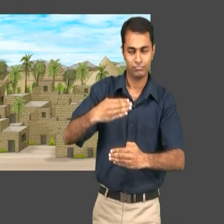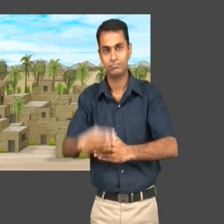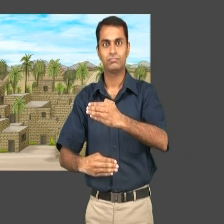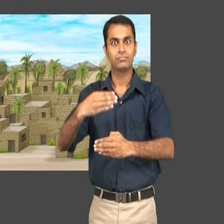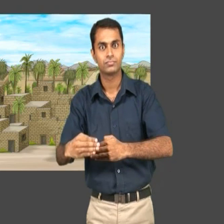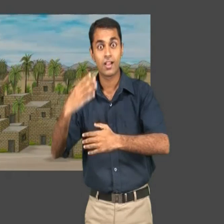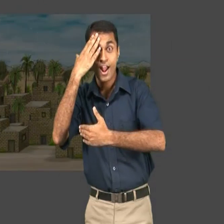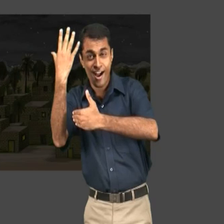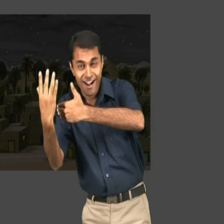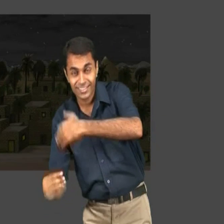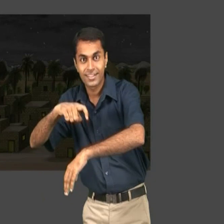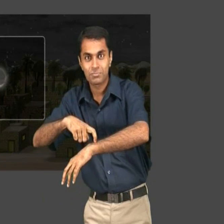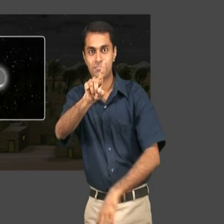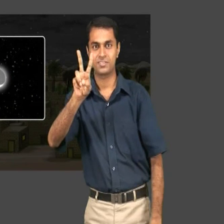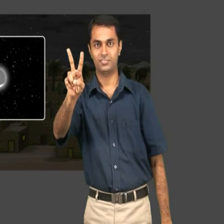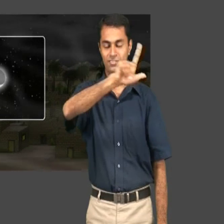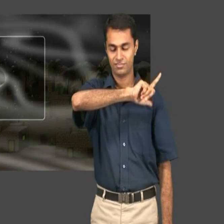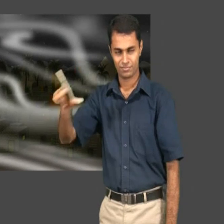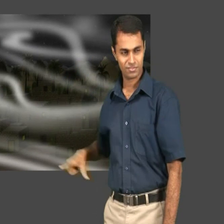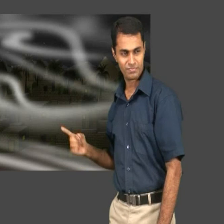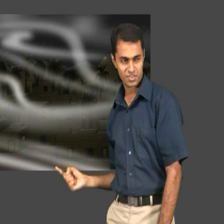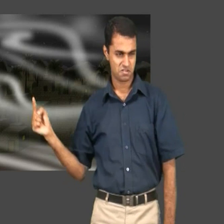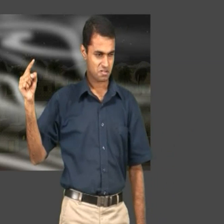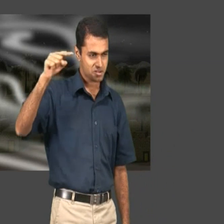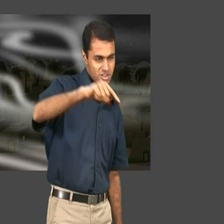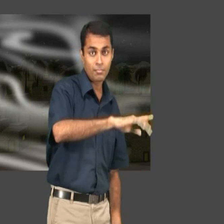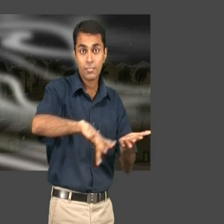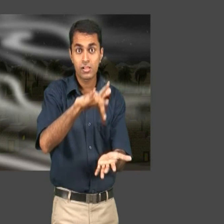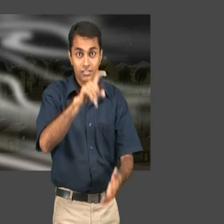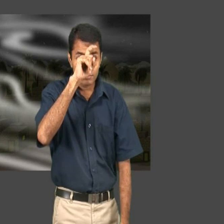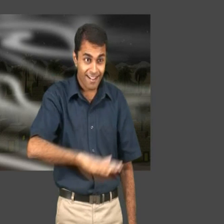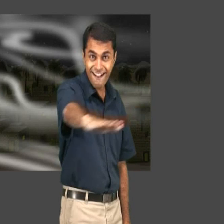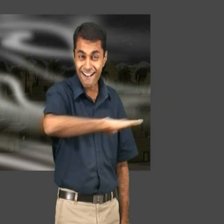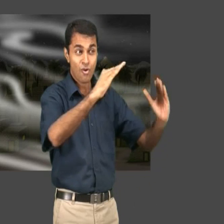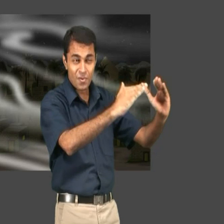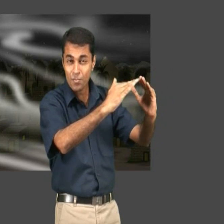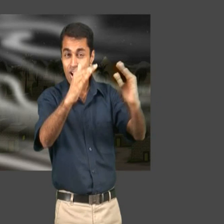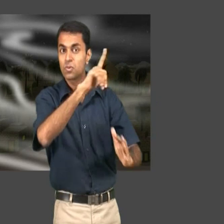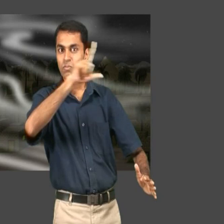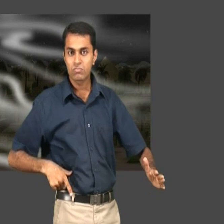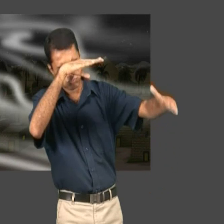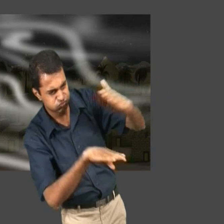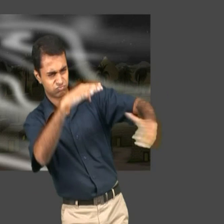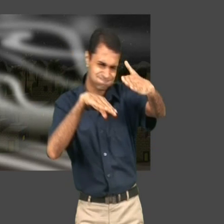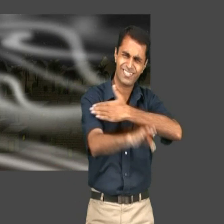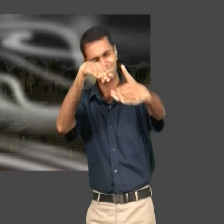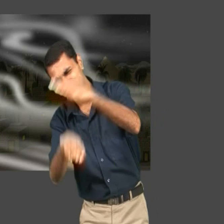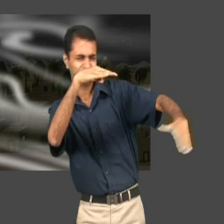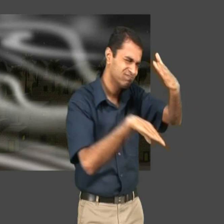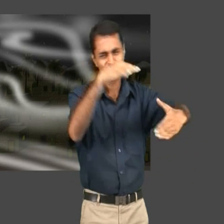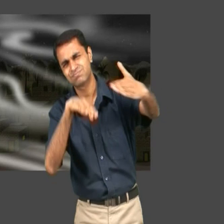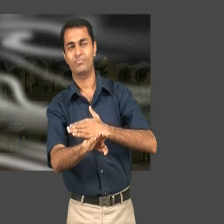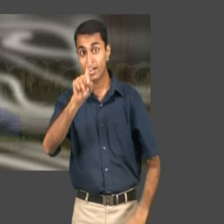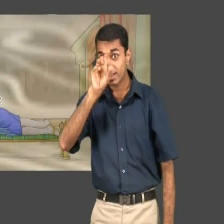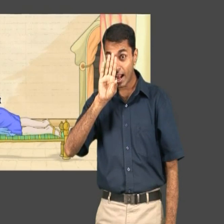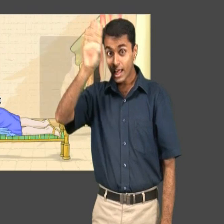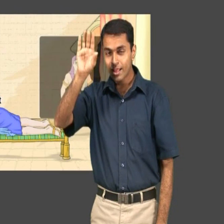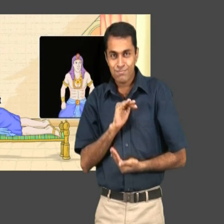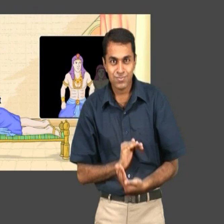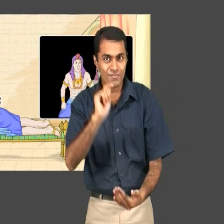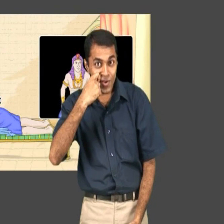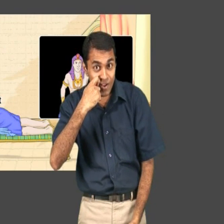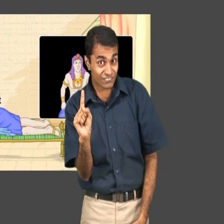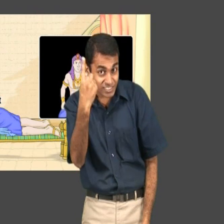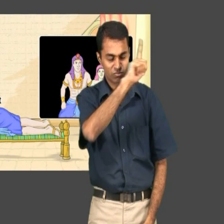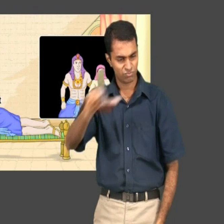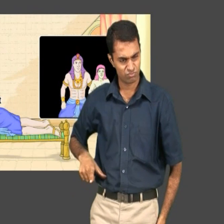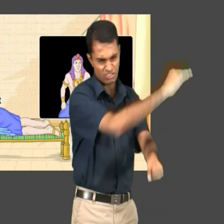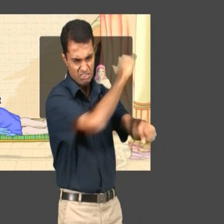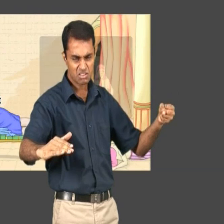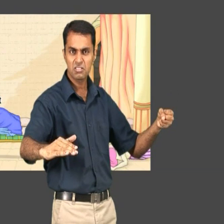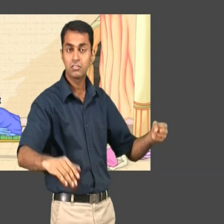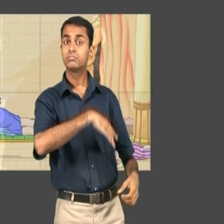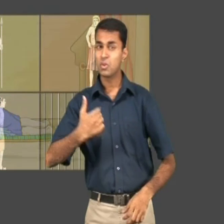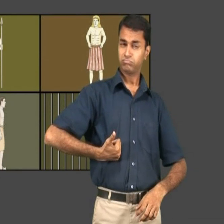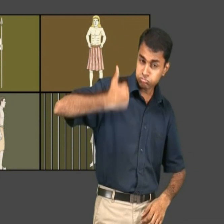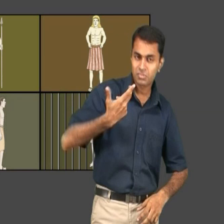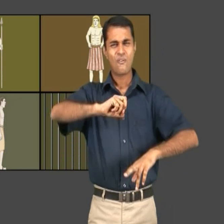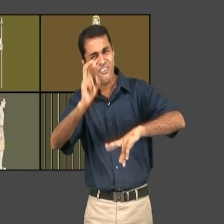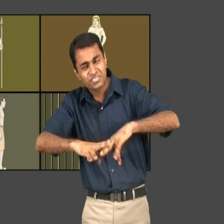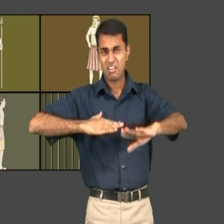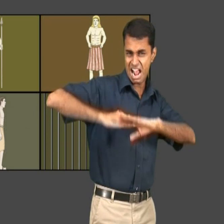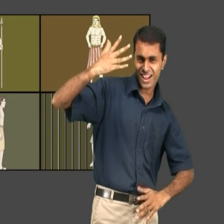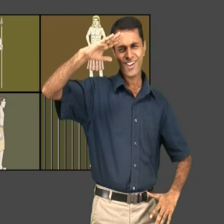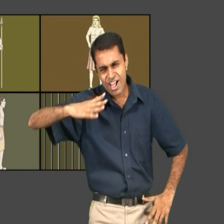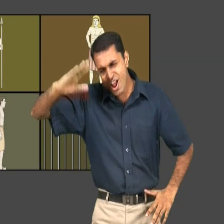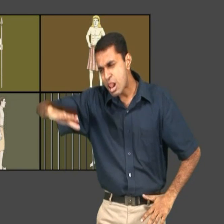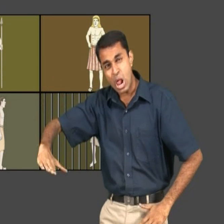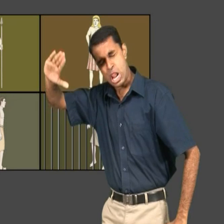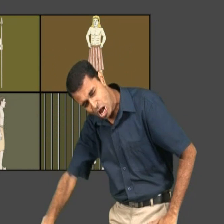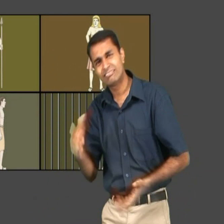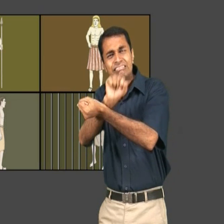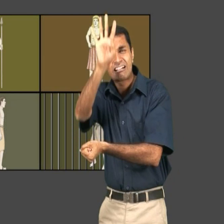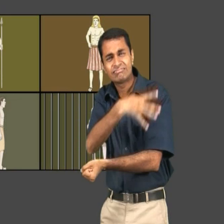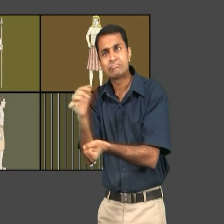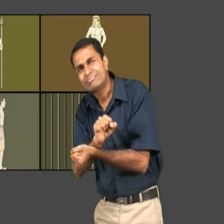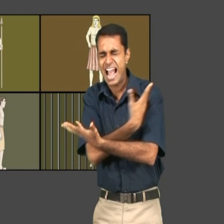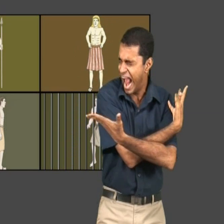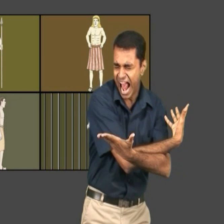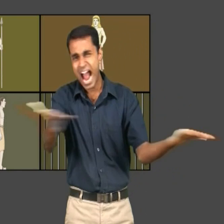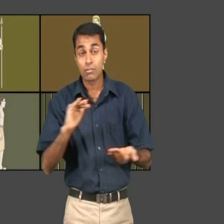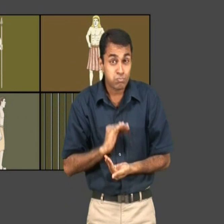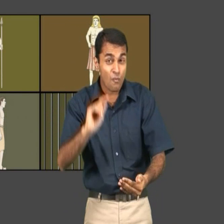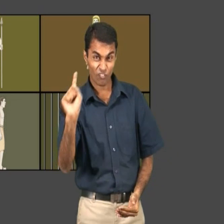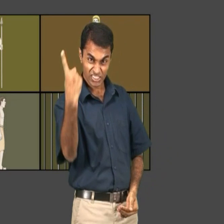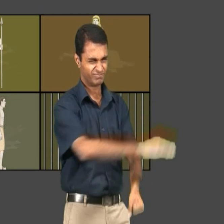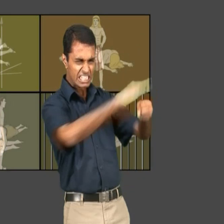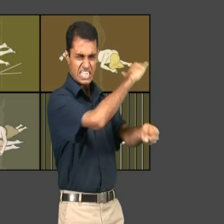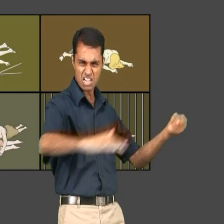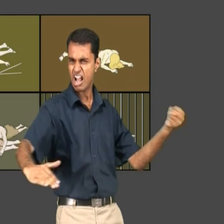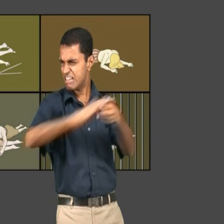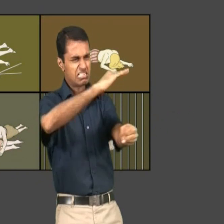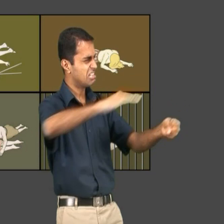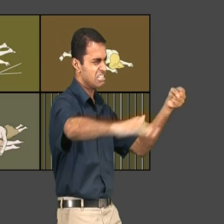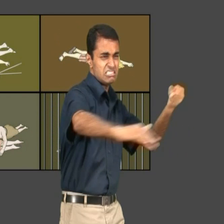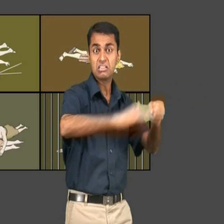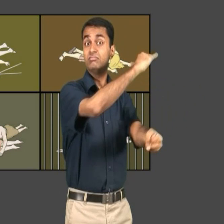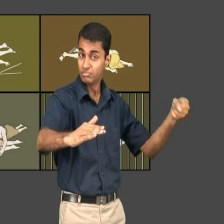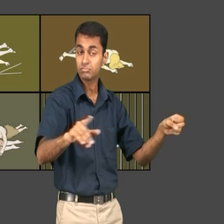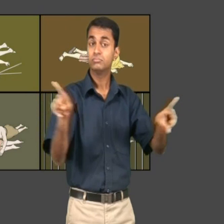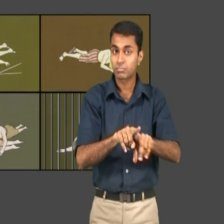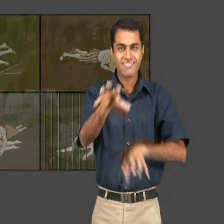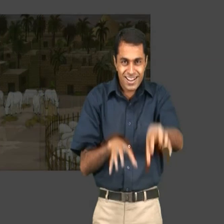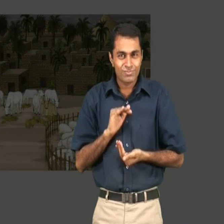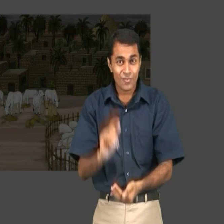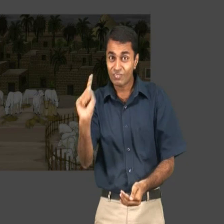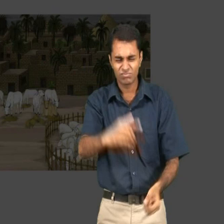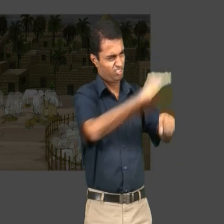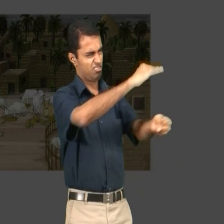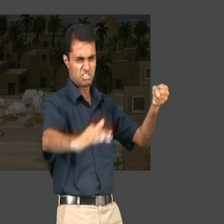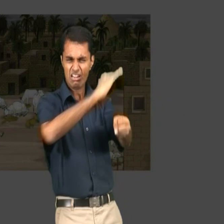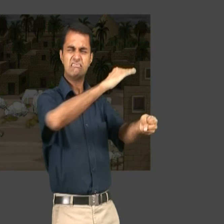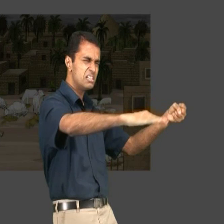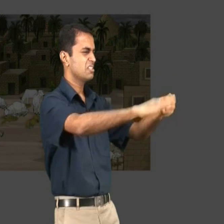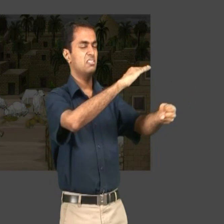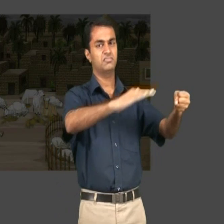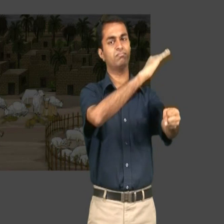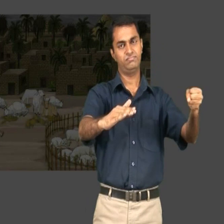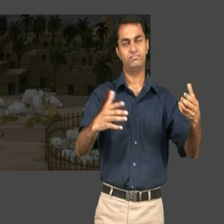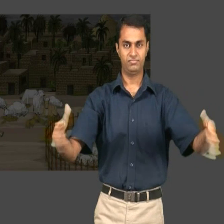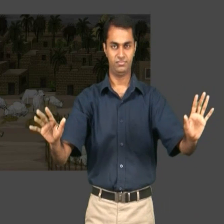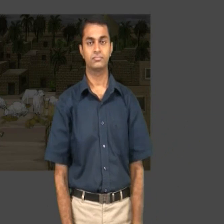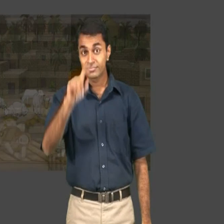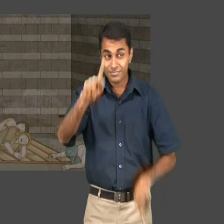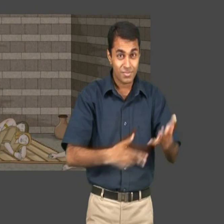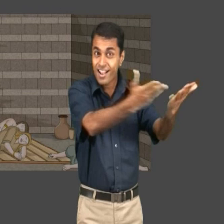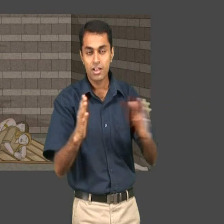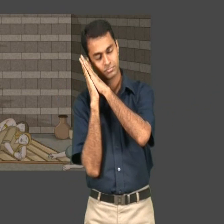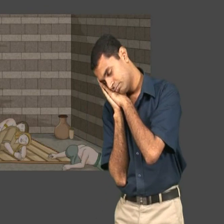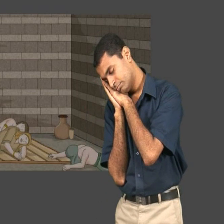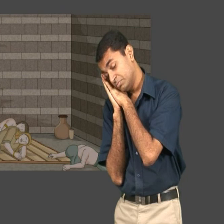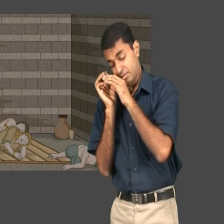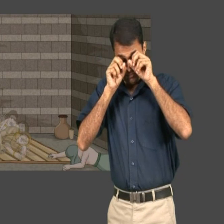Now at midnight the LORD struck down every firstborn male in the land of Egypt, from the firstborn of Pharaoh, who sat on his throne, to the firstborn of the prisoner in the dungeon, as well as all the firstborn among the livestock.